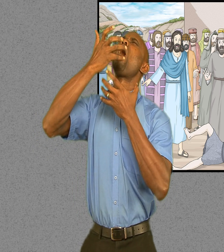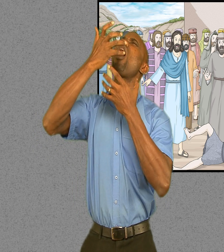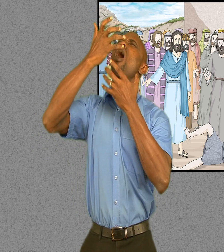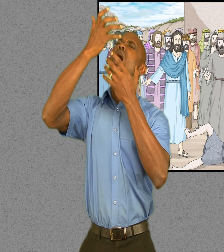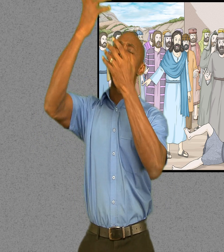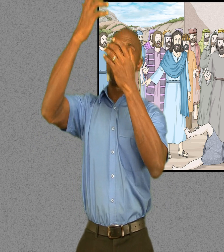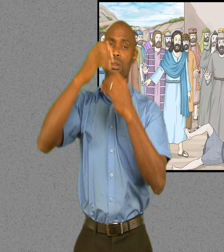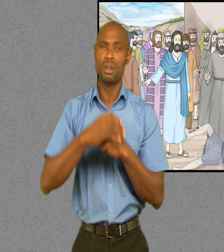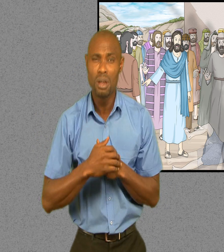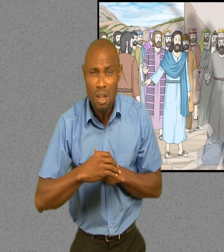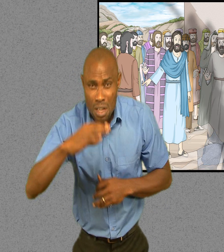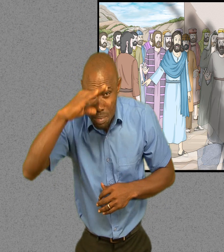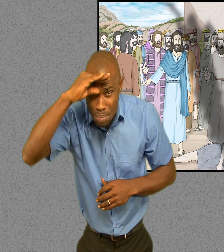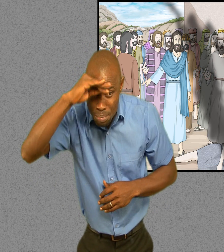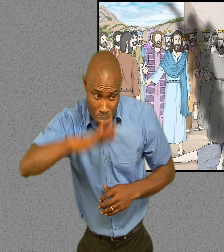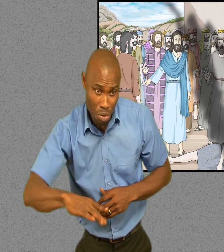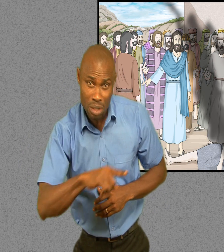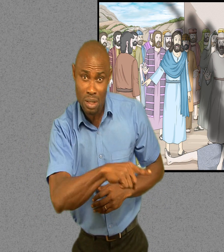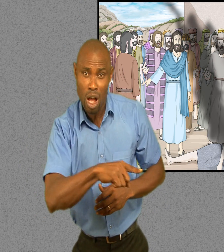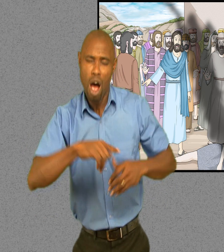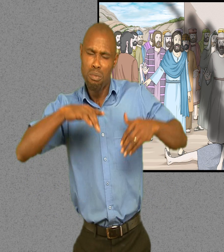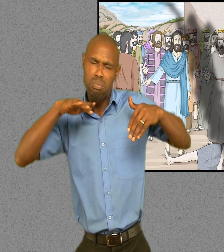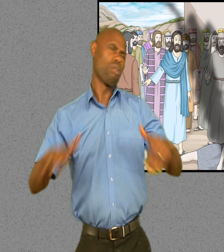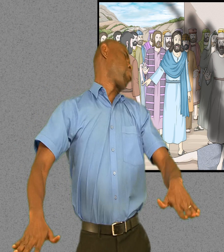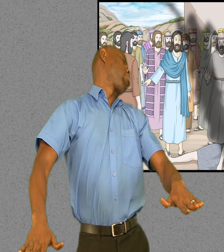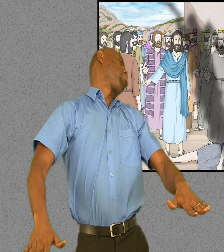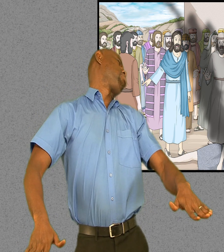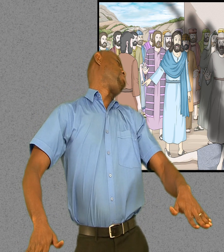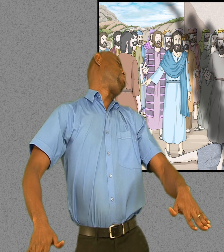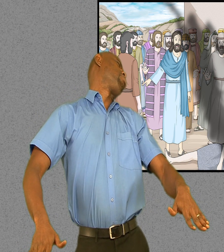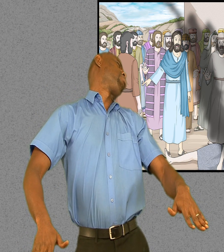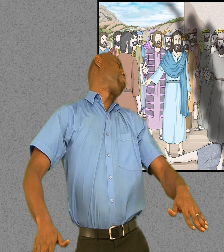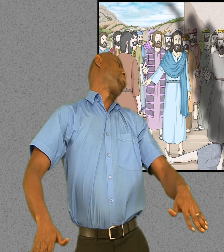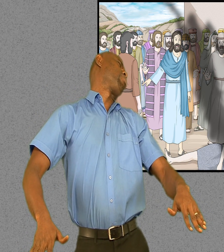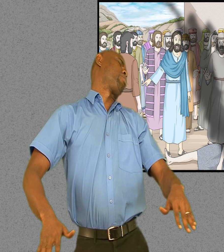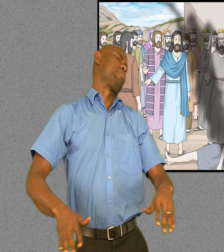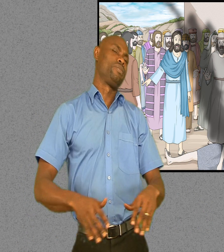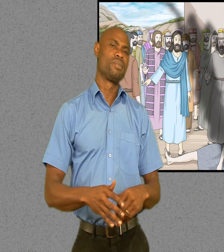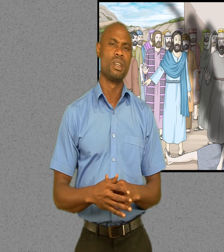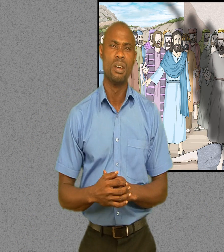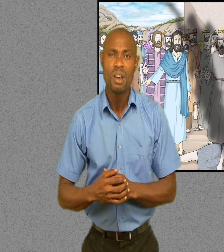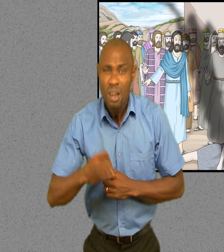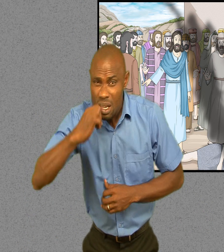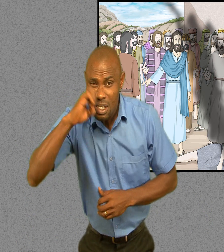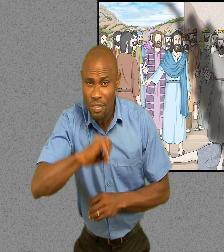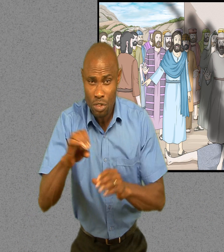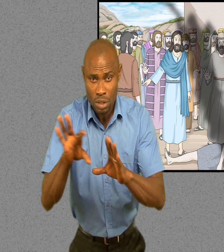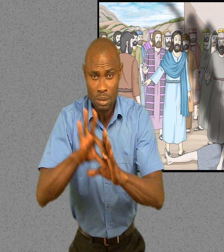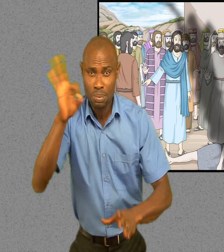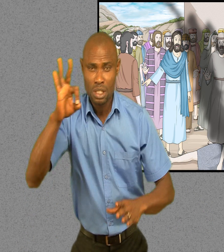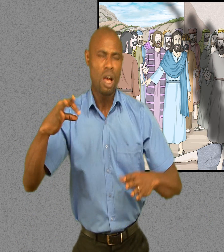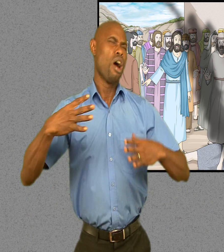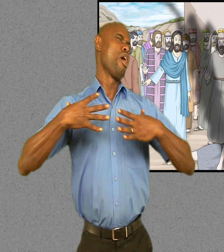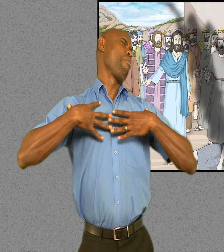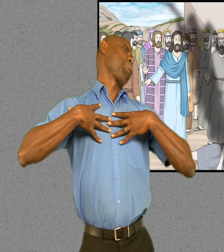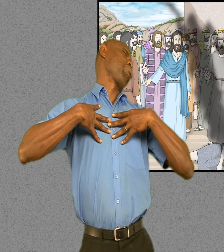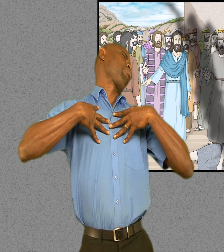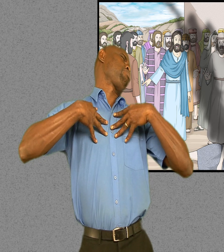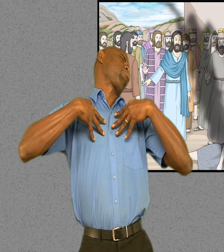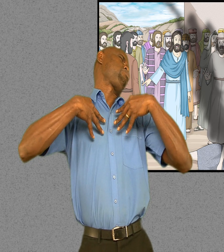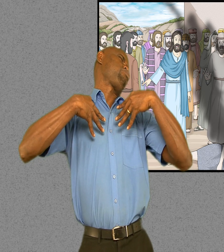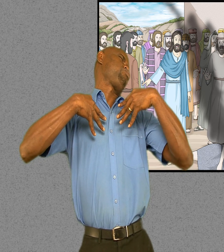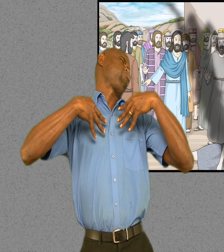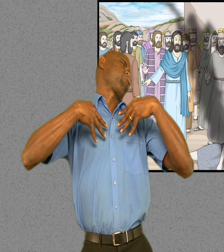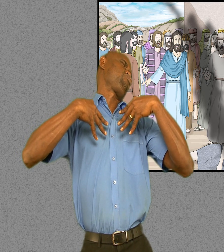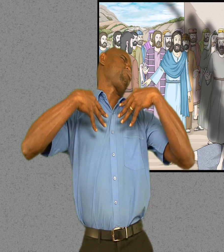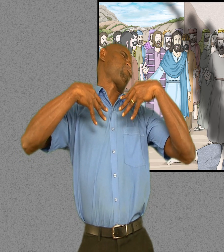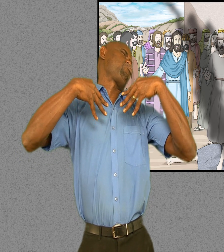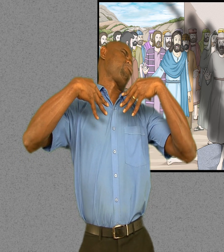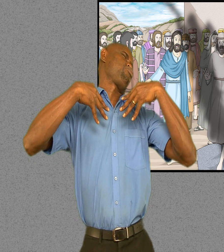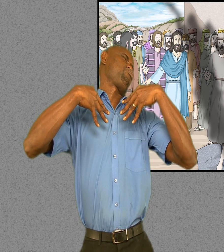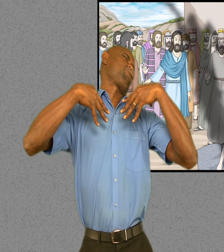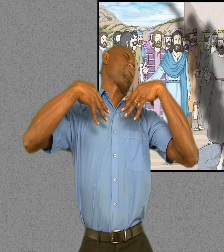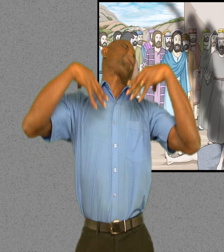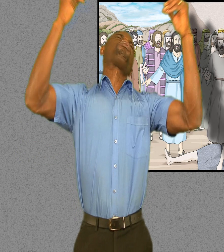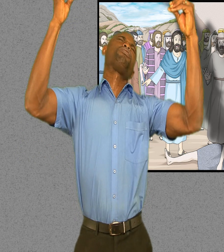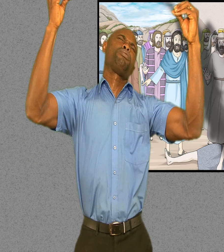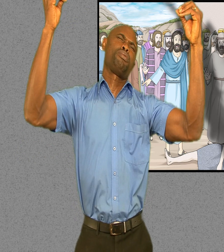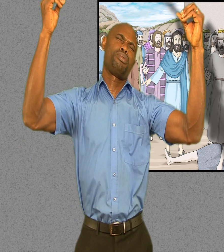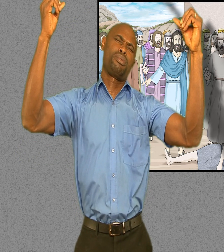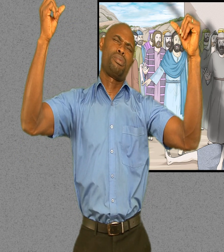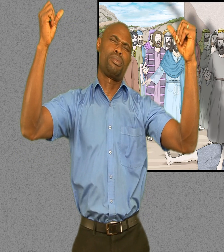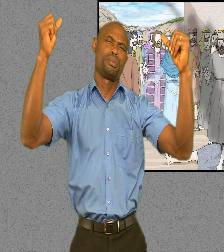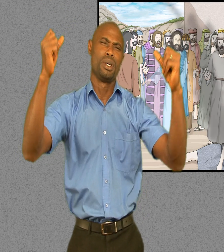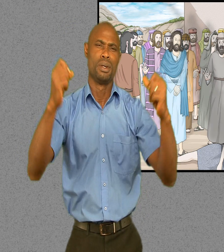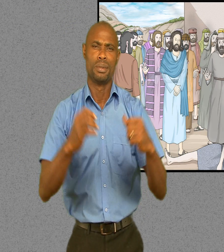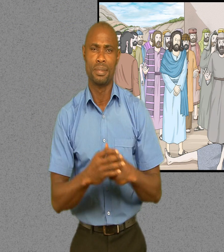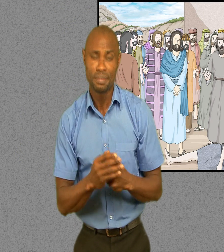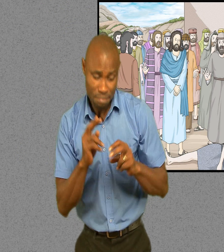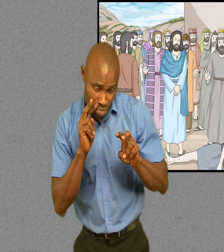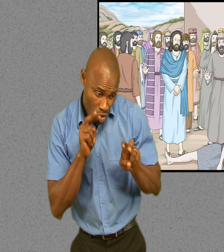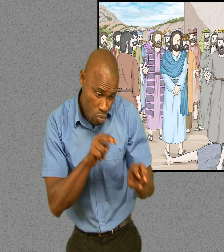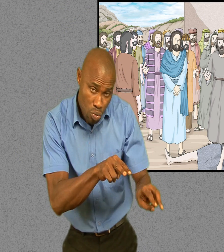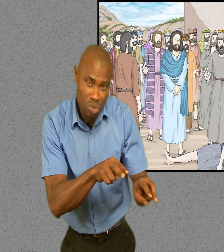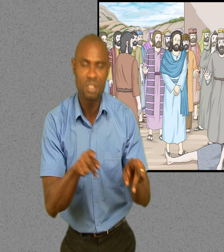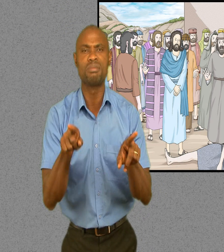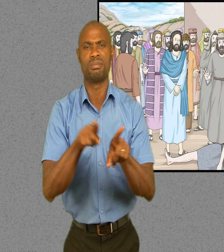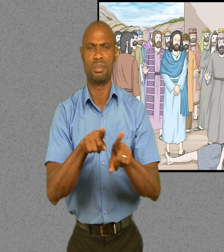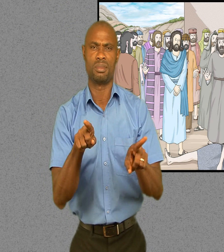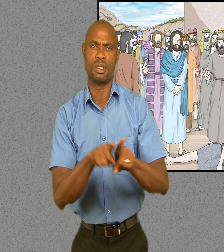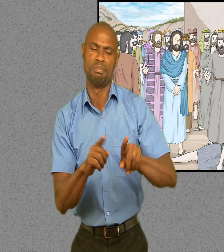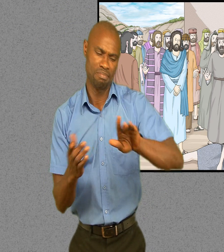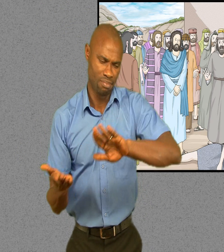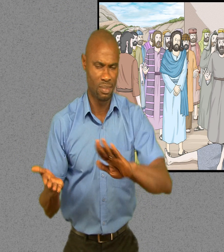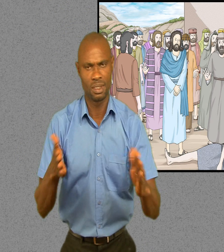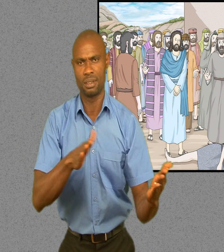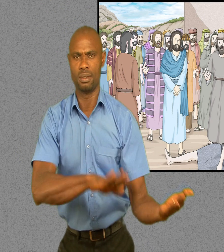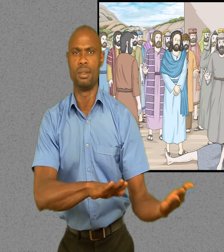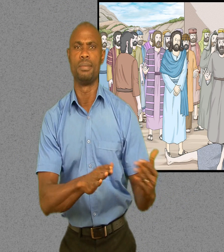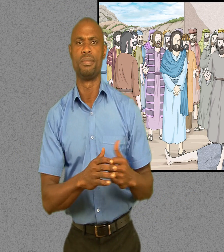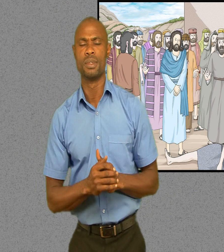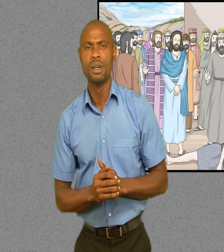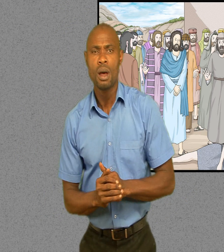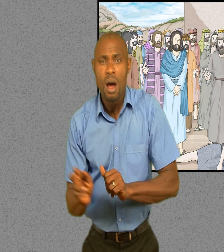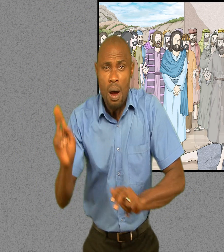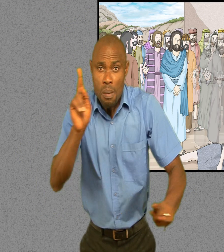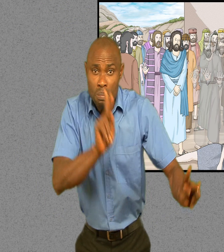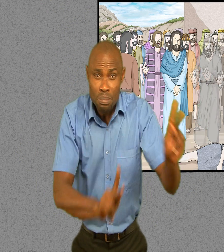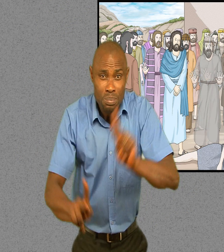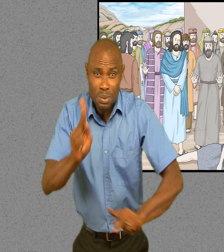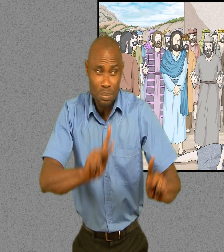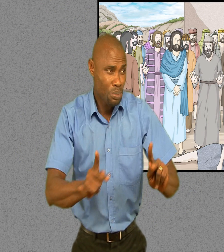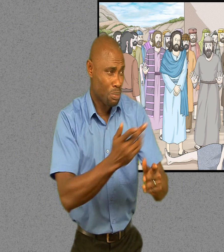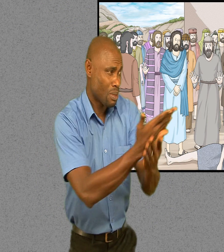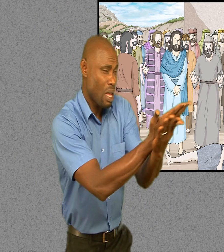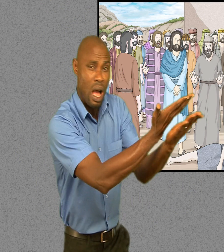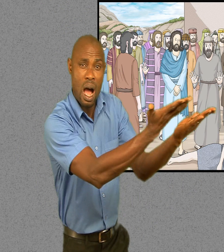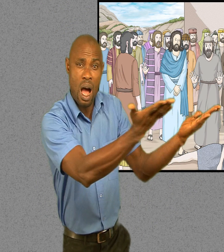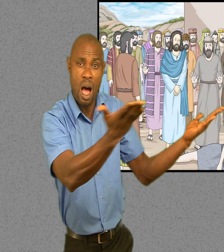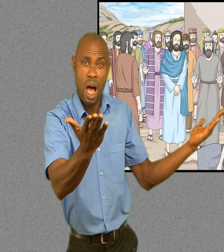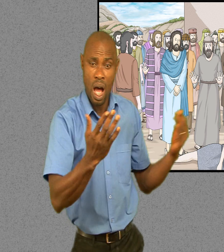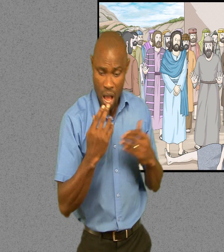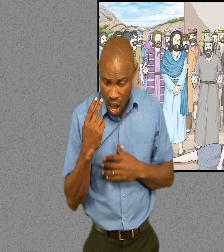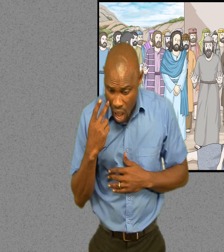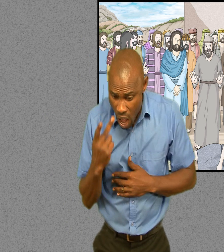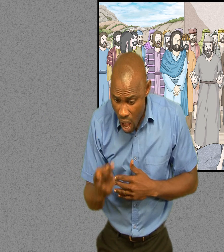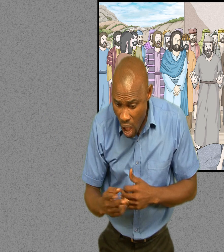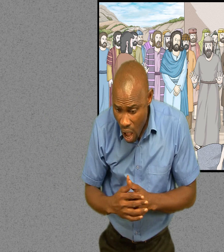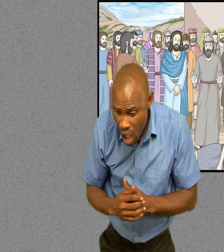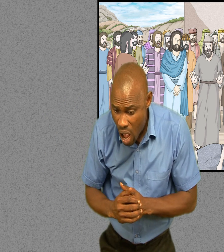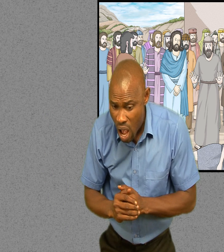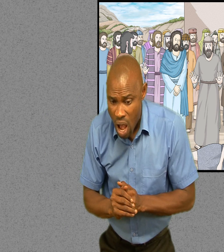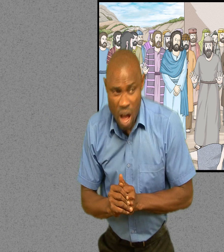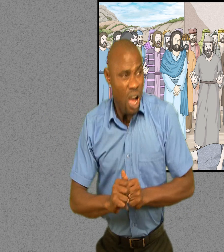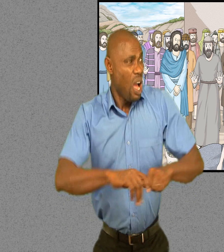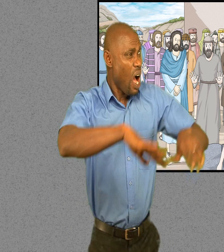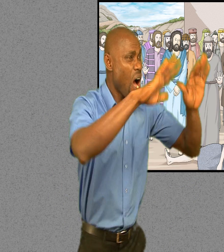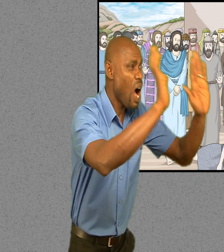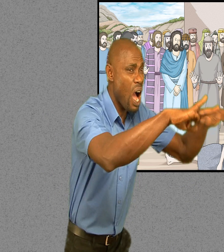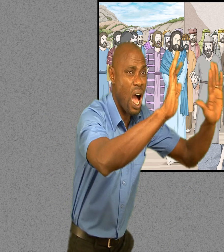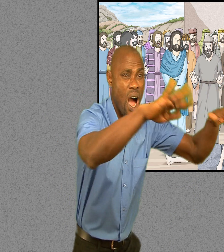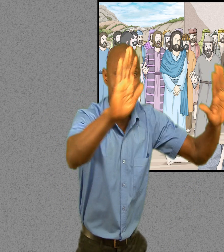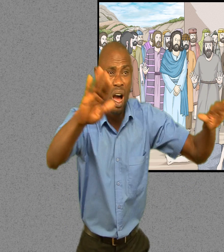After shrieking and convulsing him violently, the spirit came out.